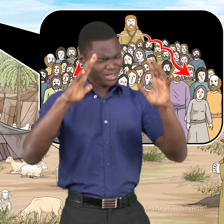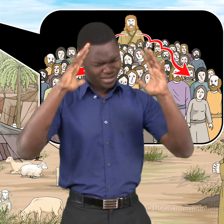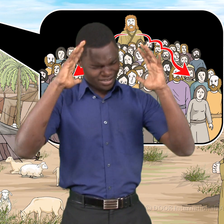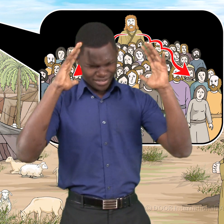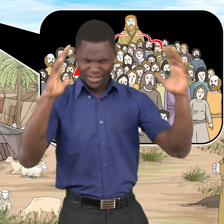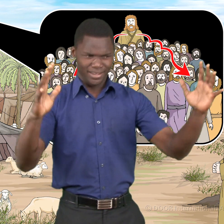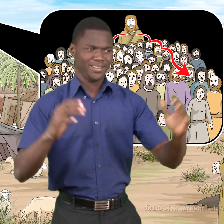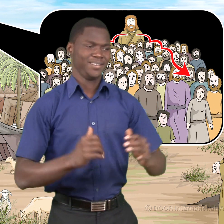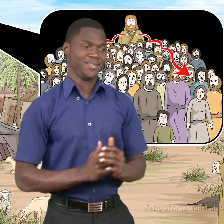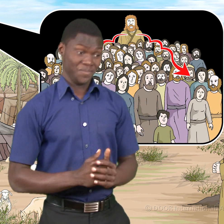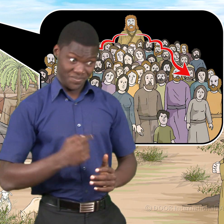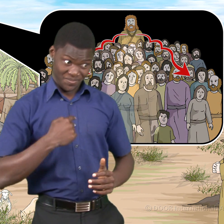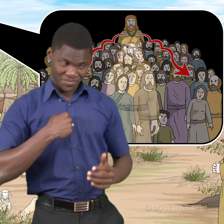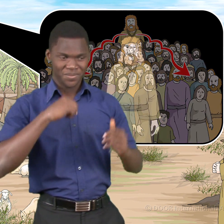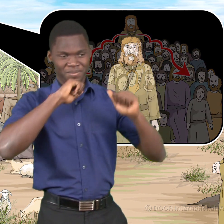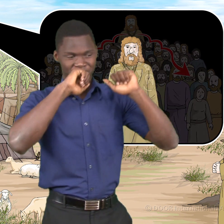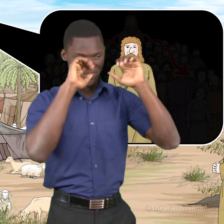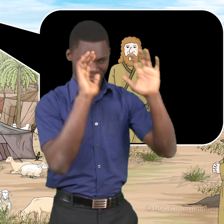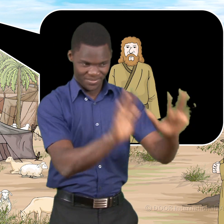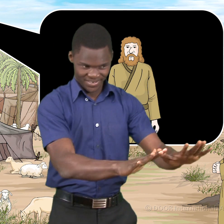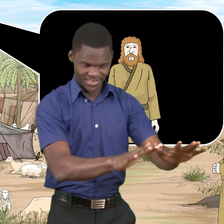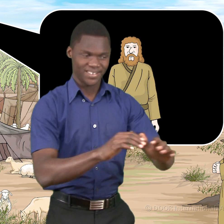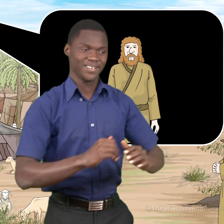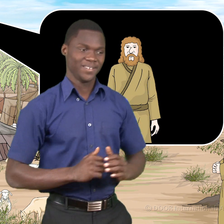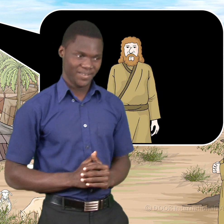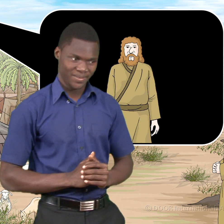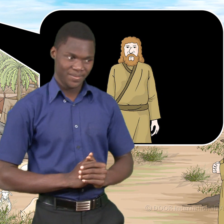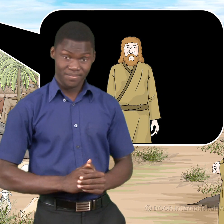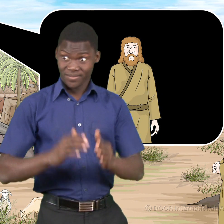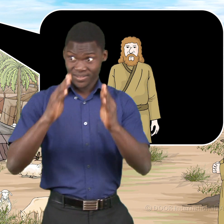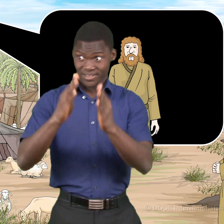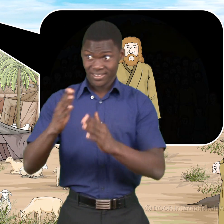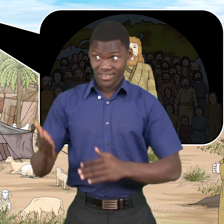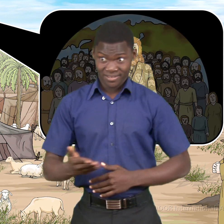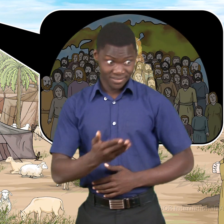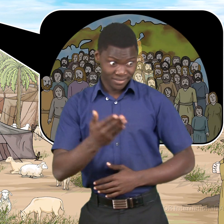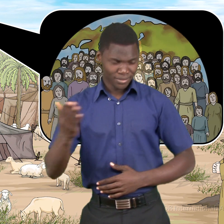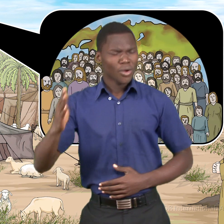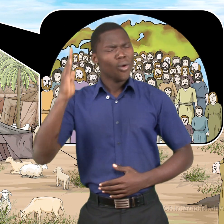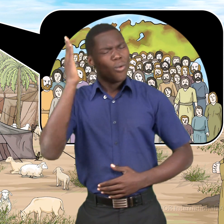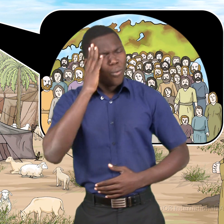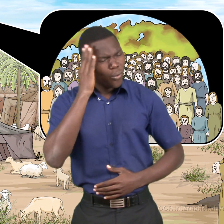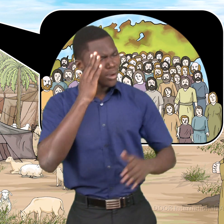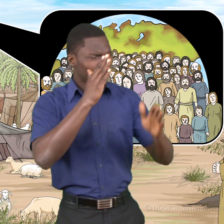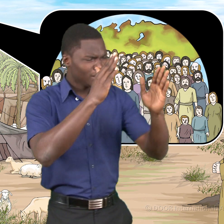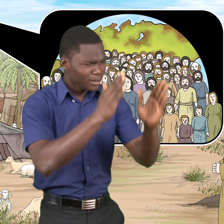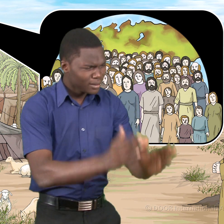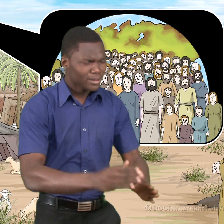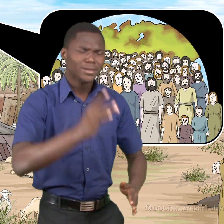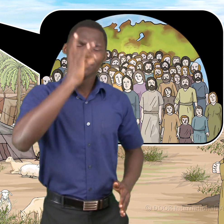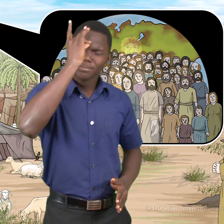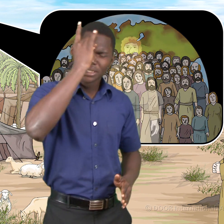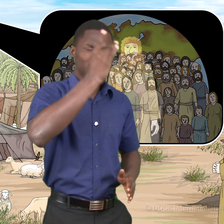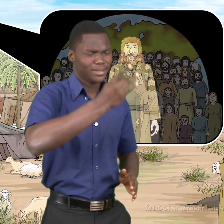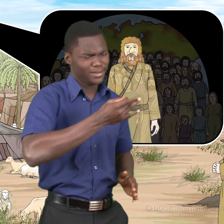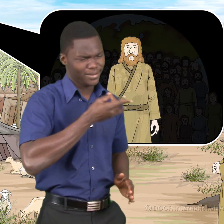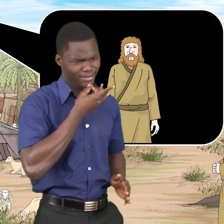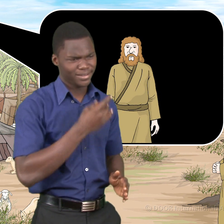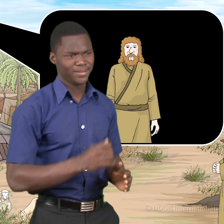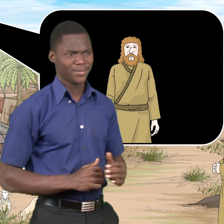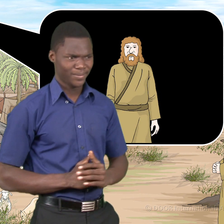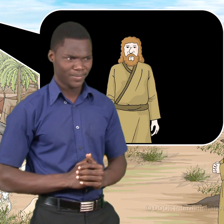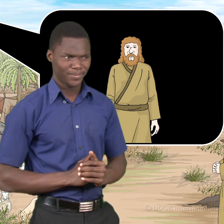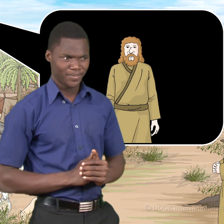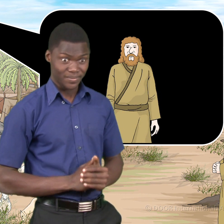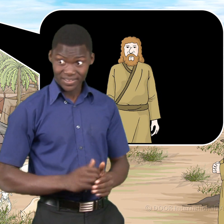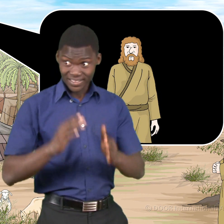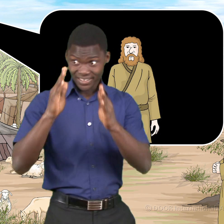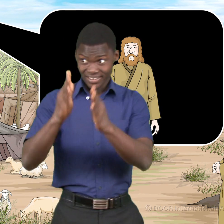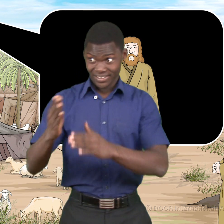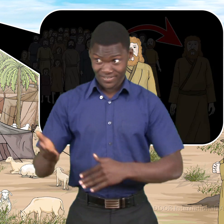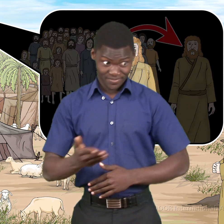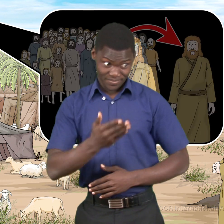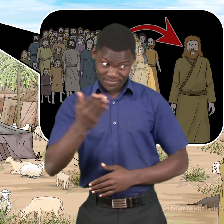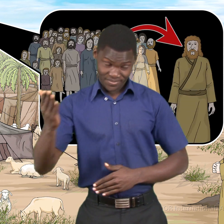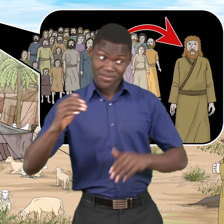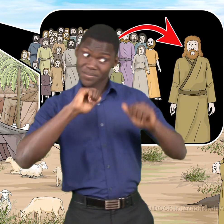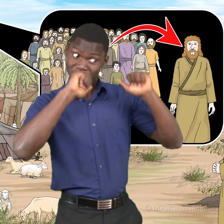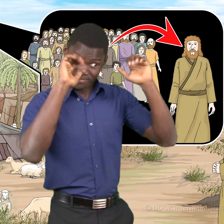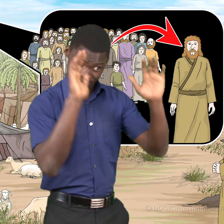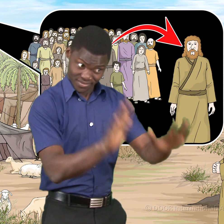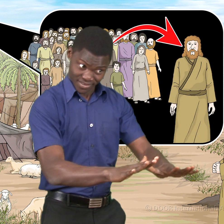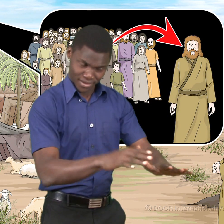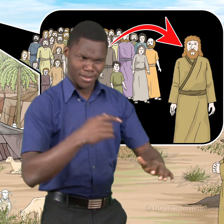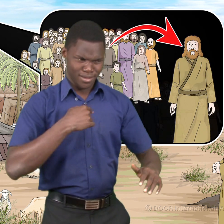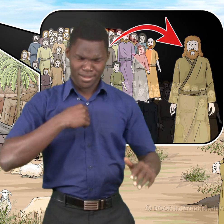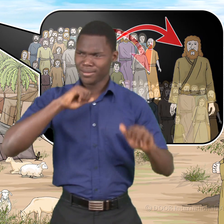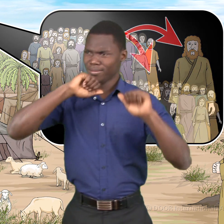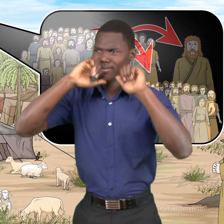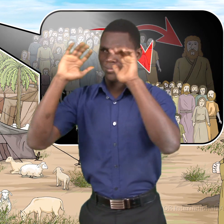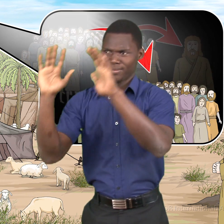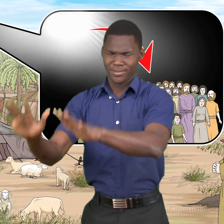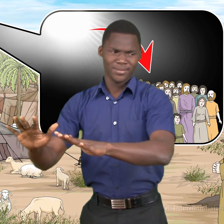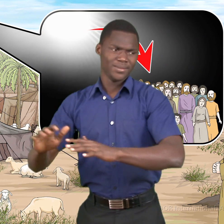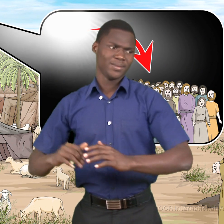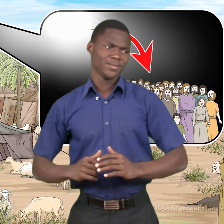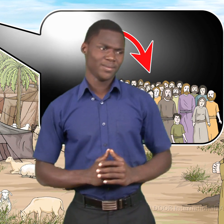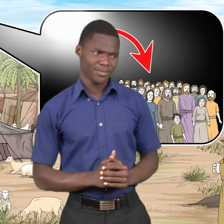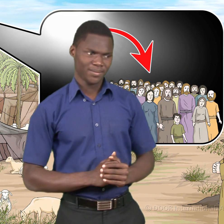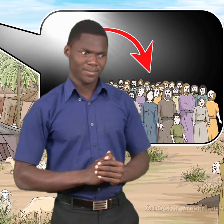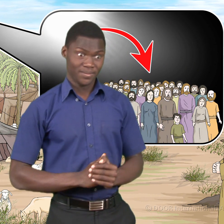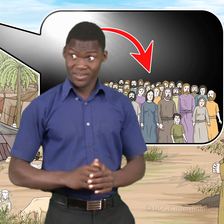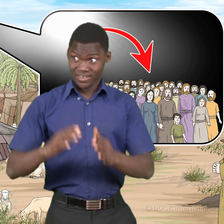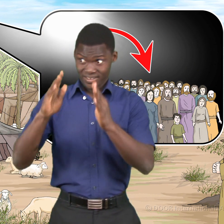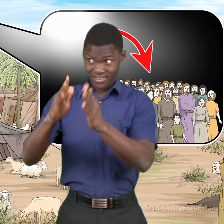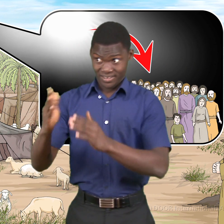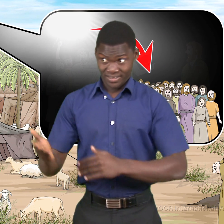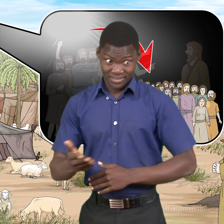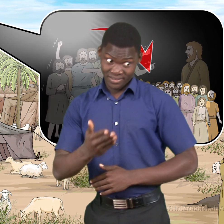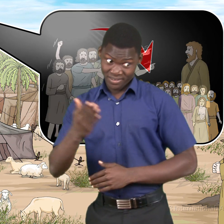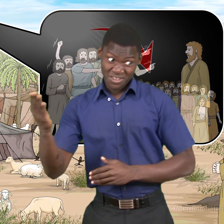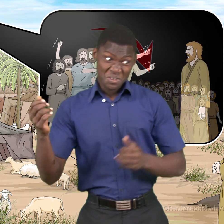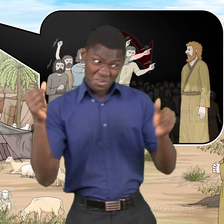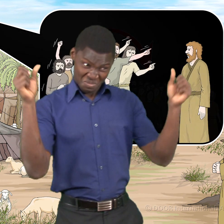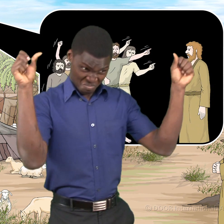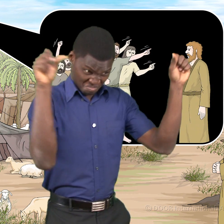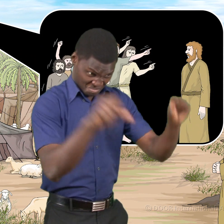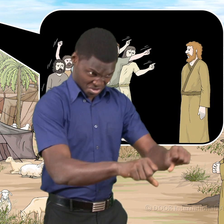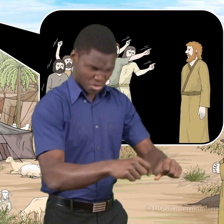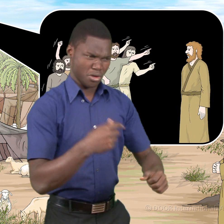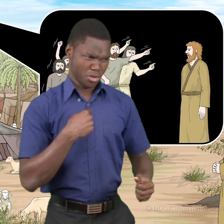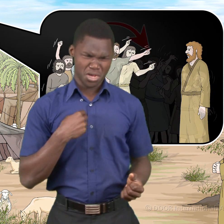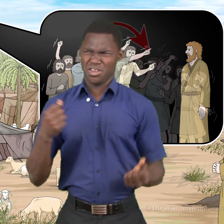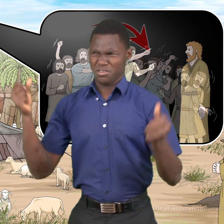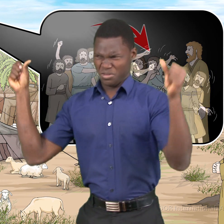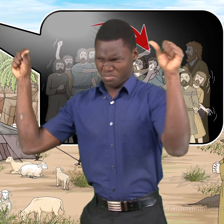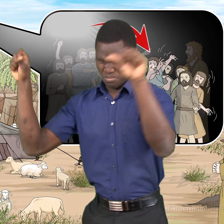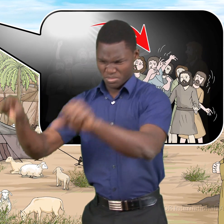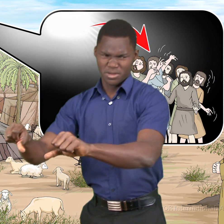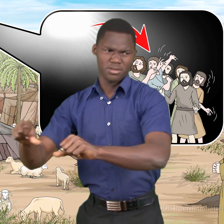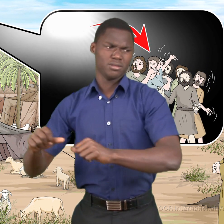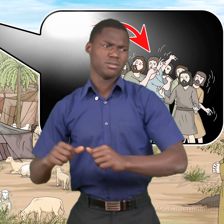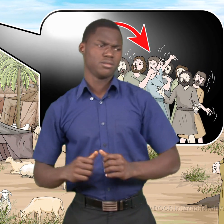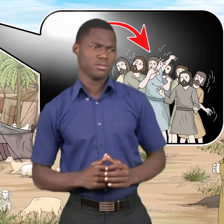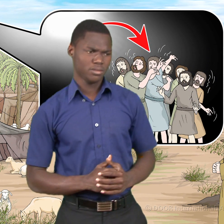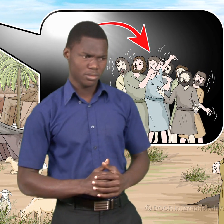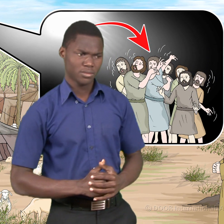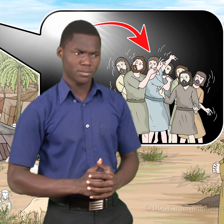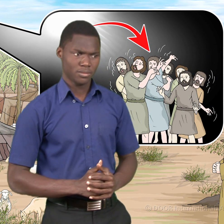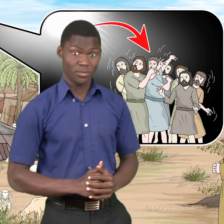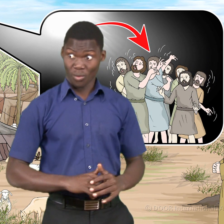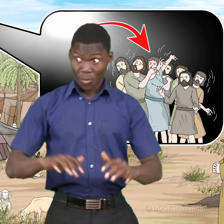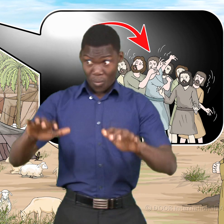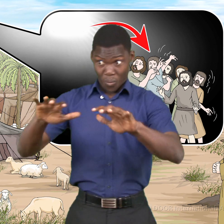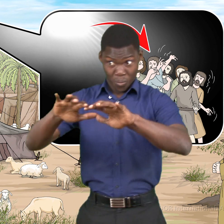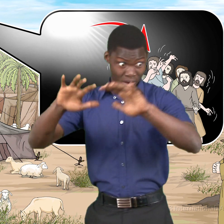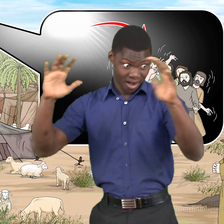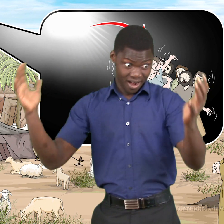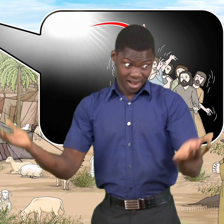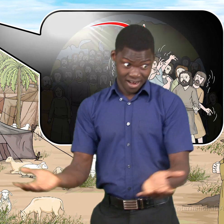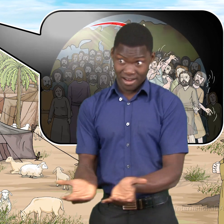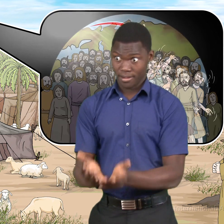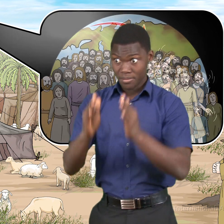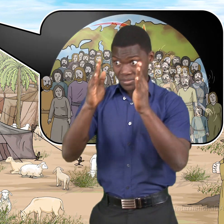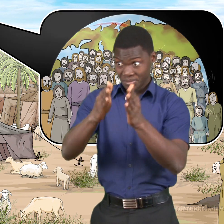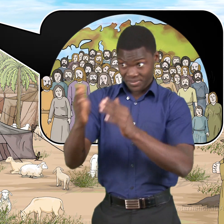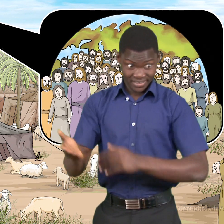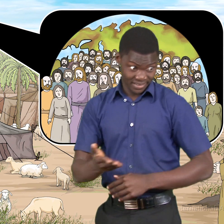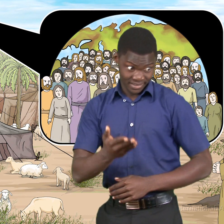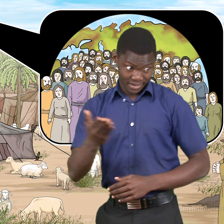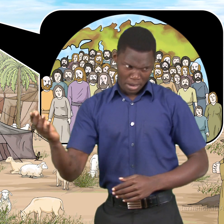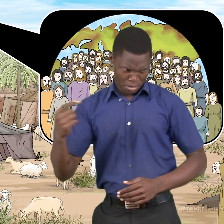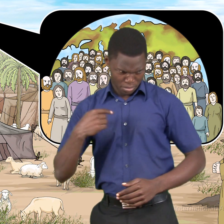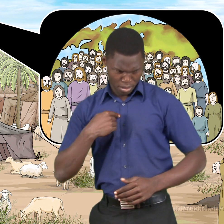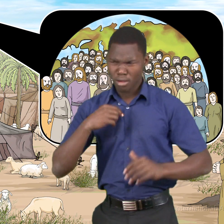I will make your name great, so that you will be a blessing. I will bless those who bless you and curse those who curse you;